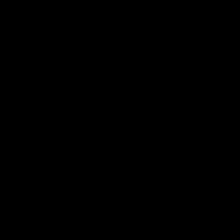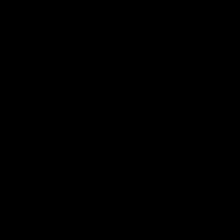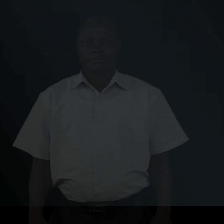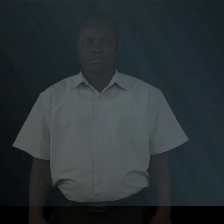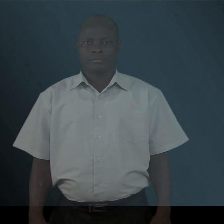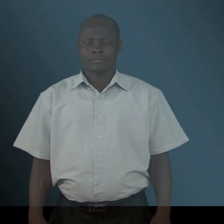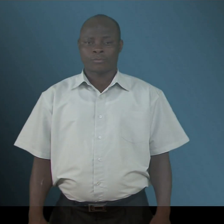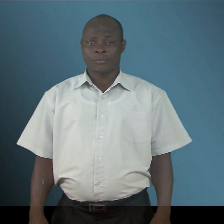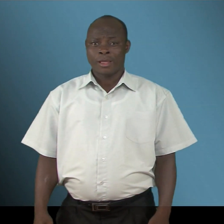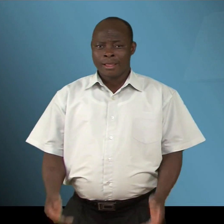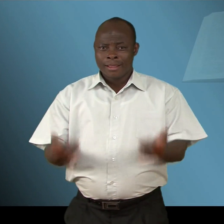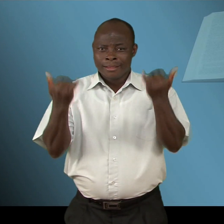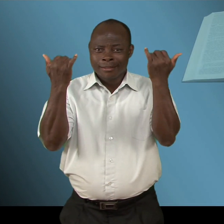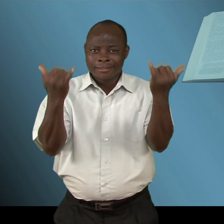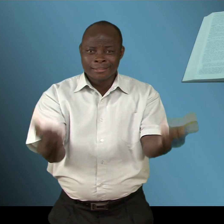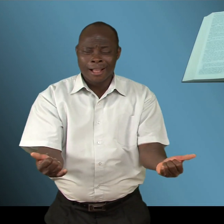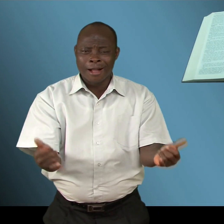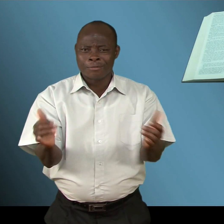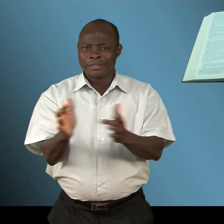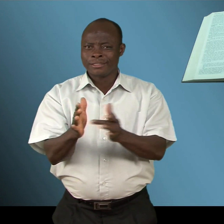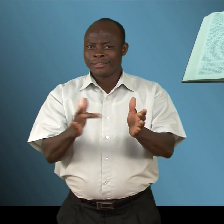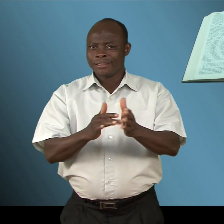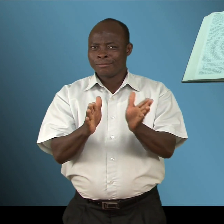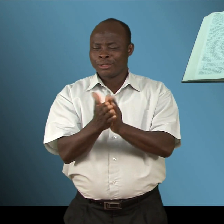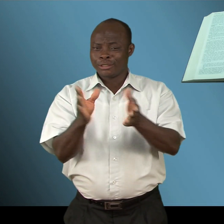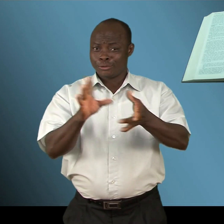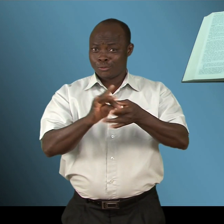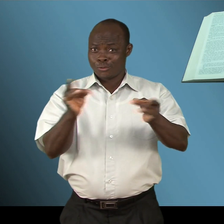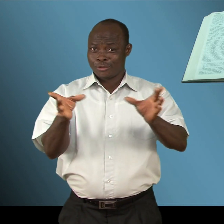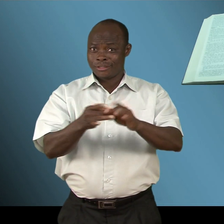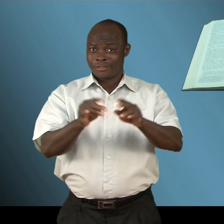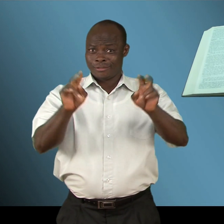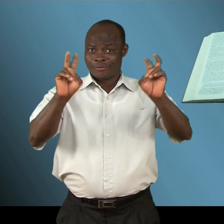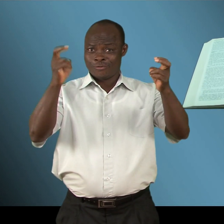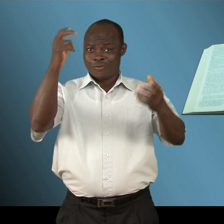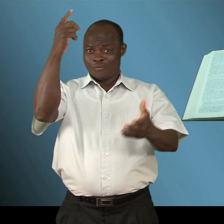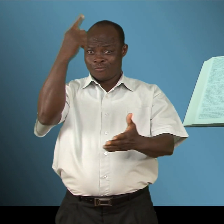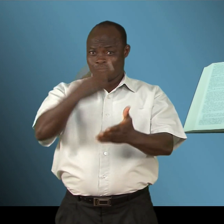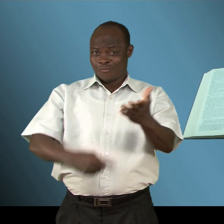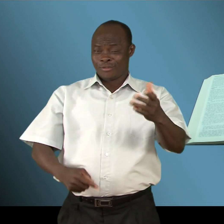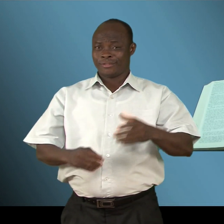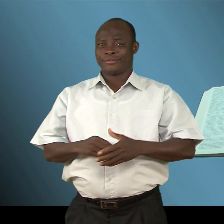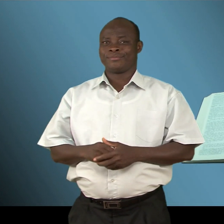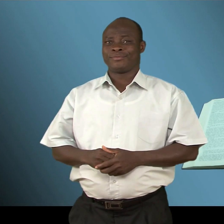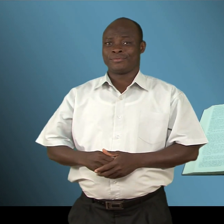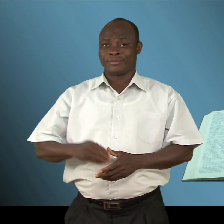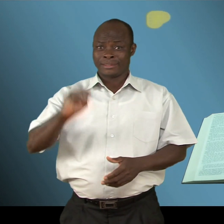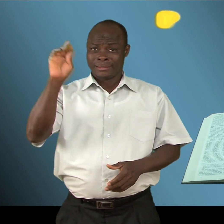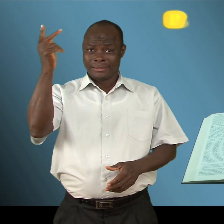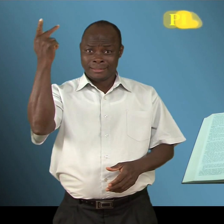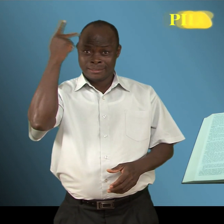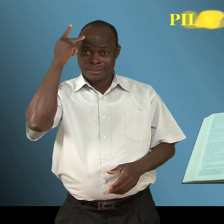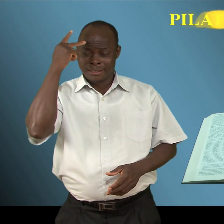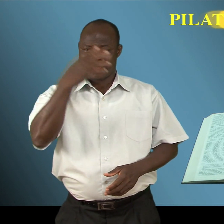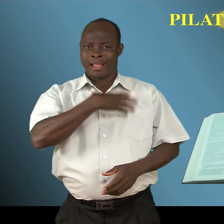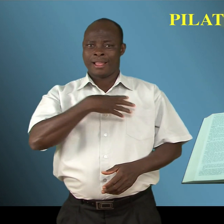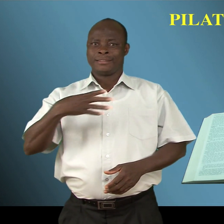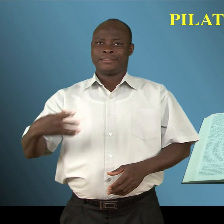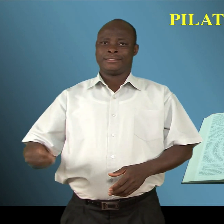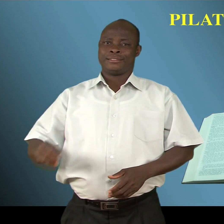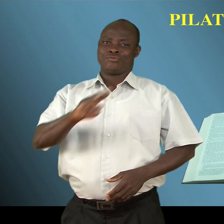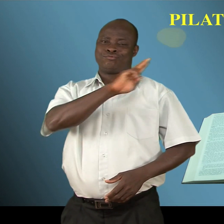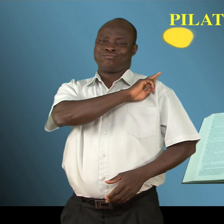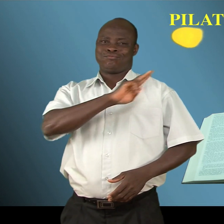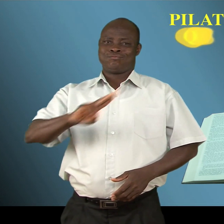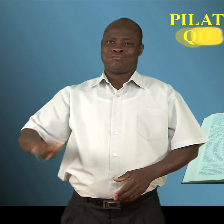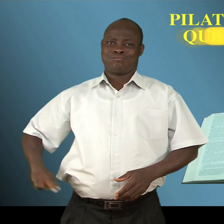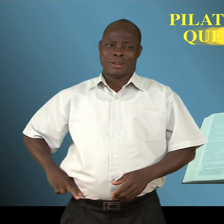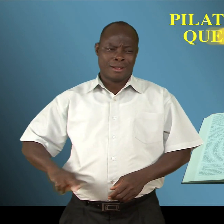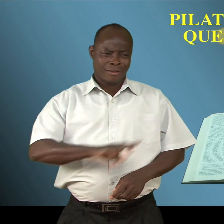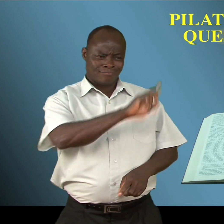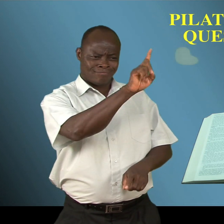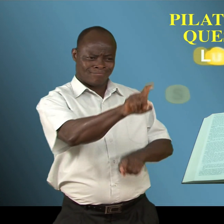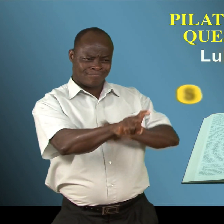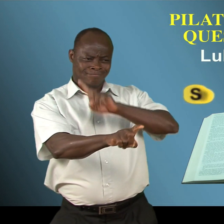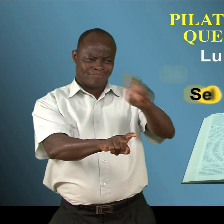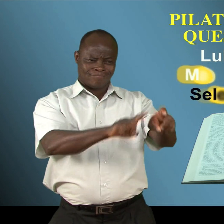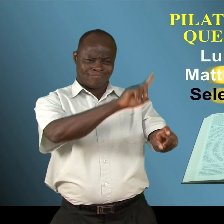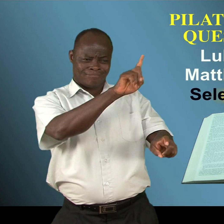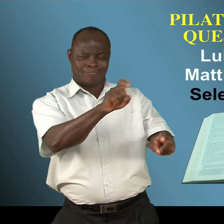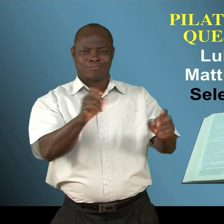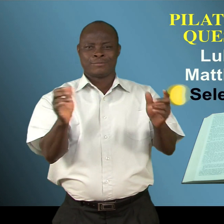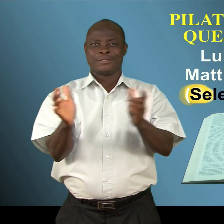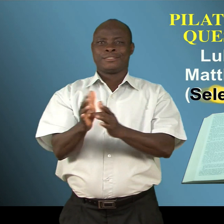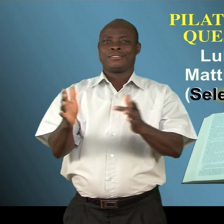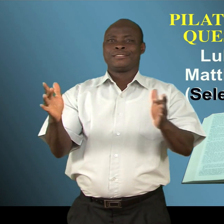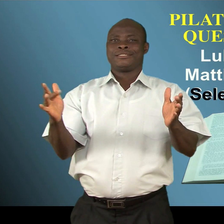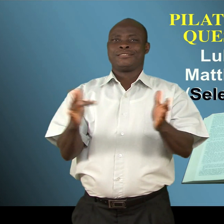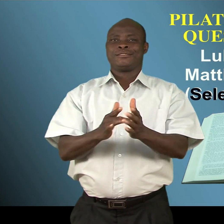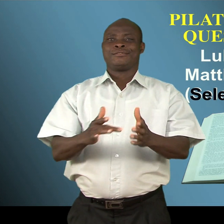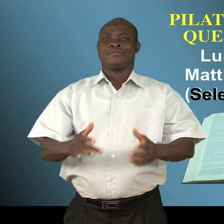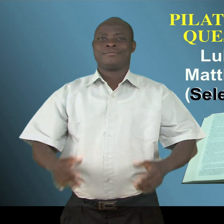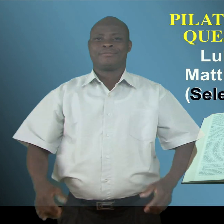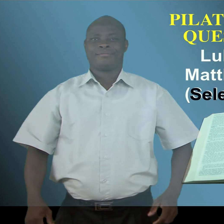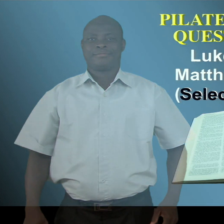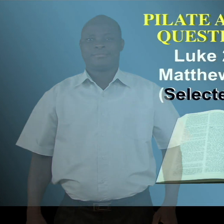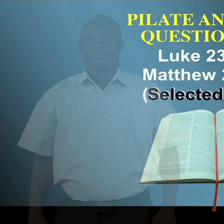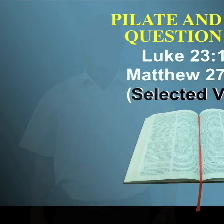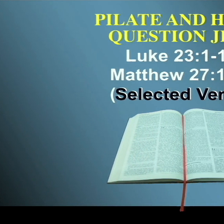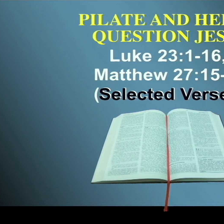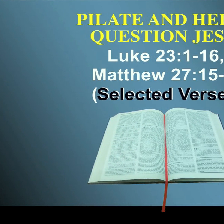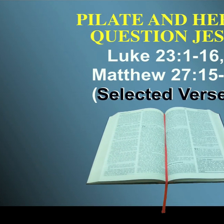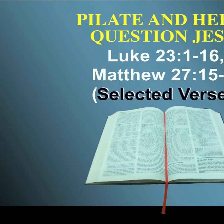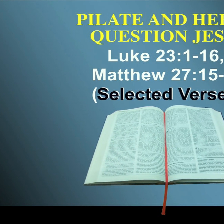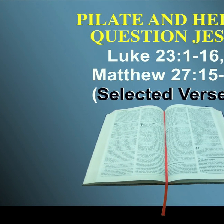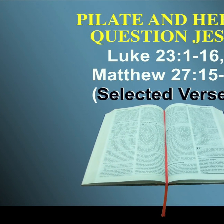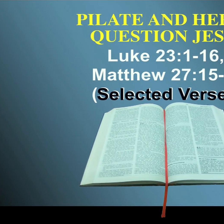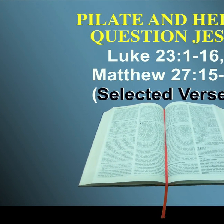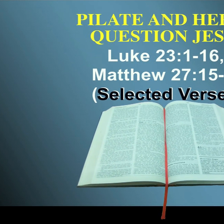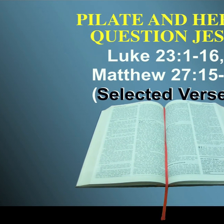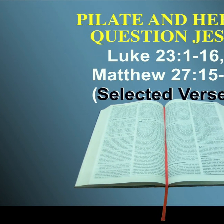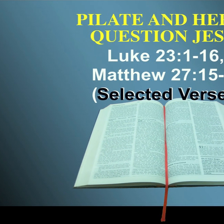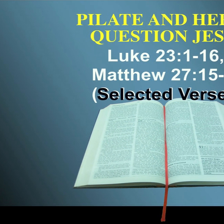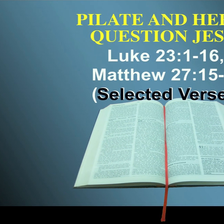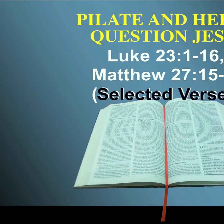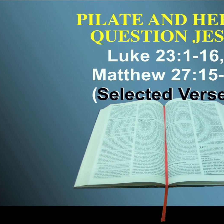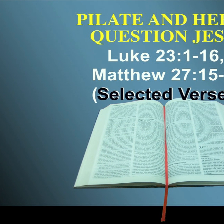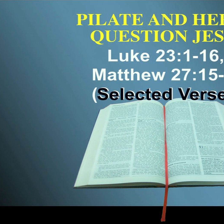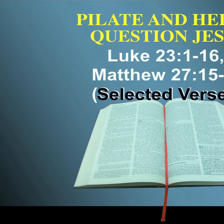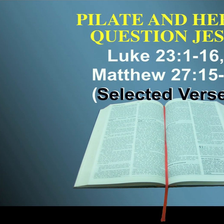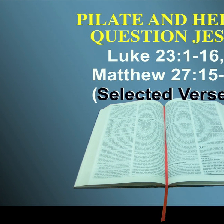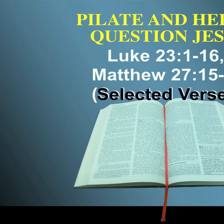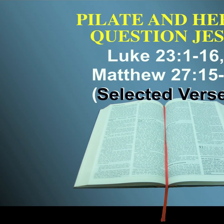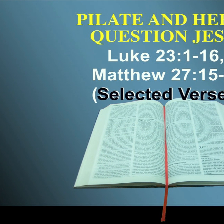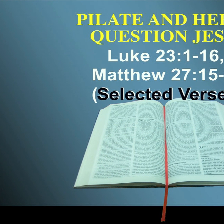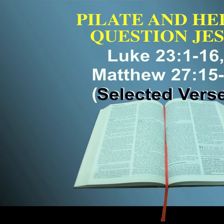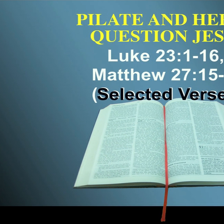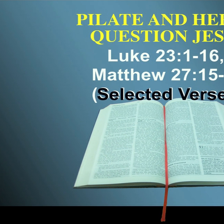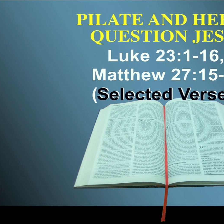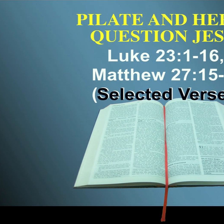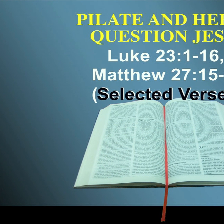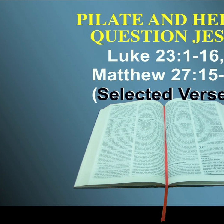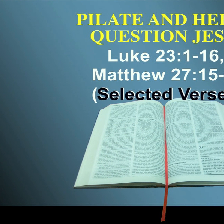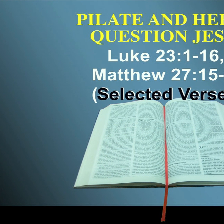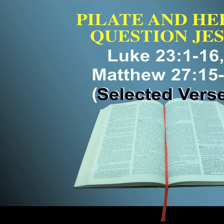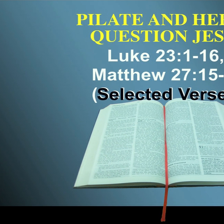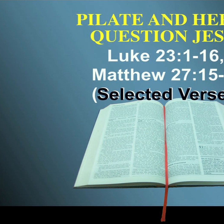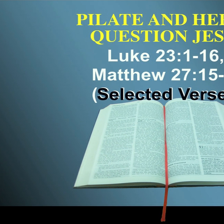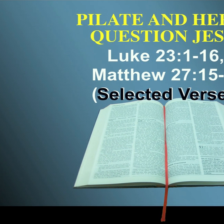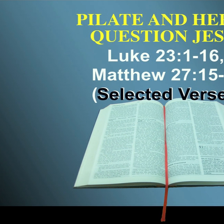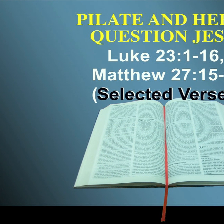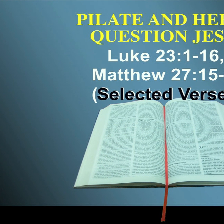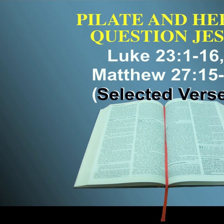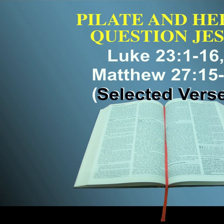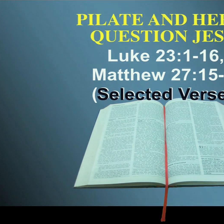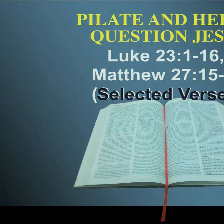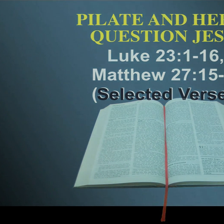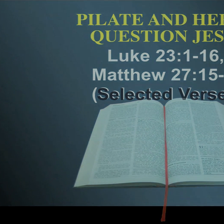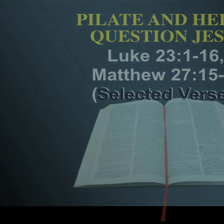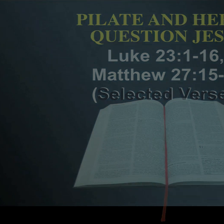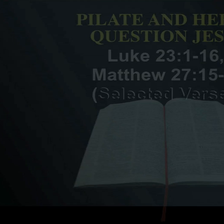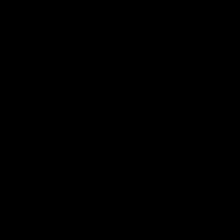Pilate and Herod question Jesus